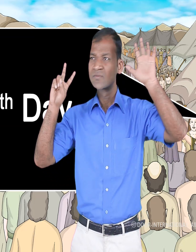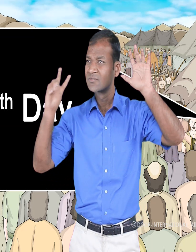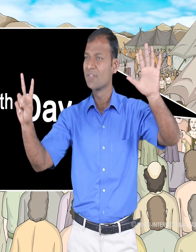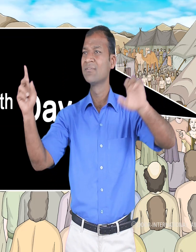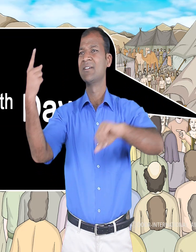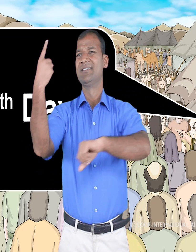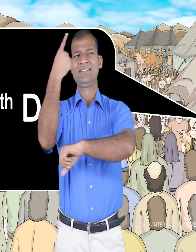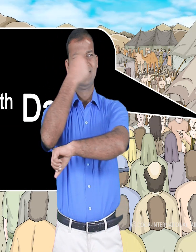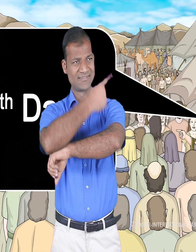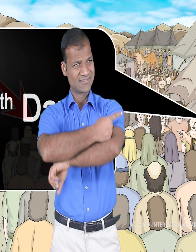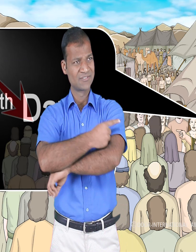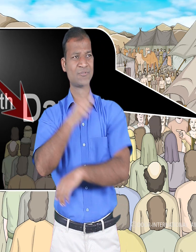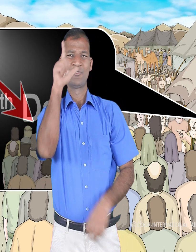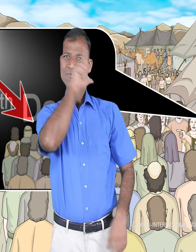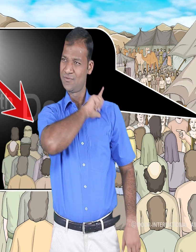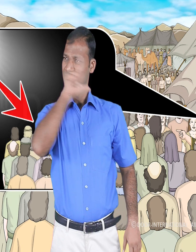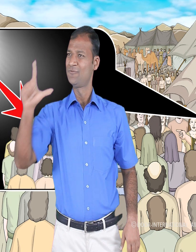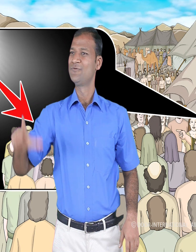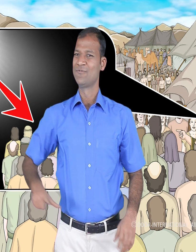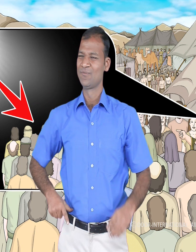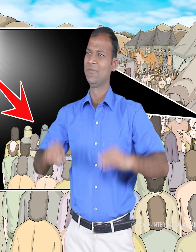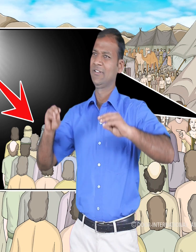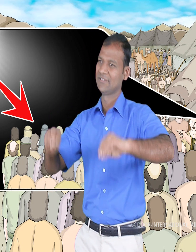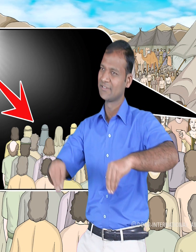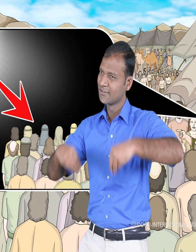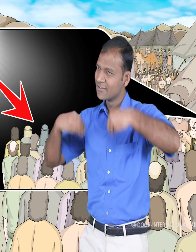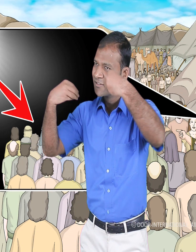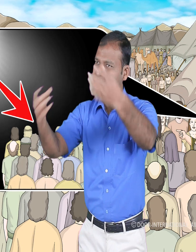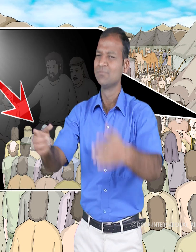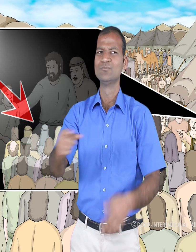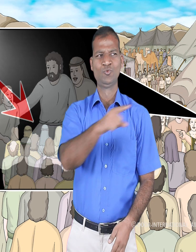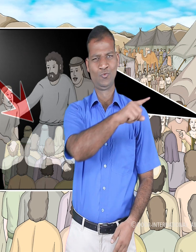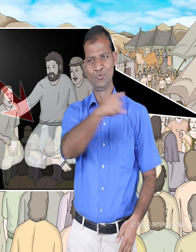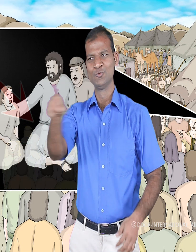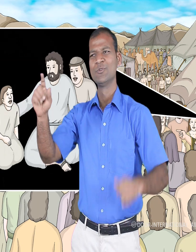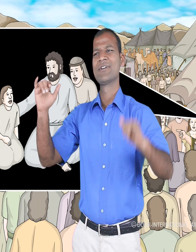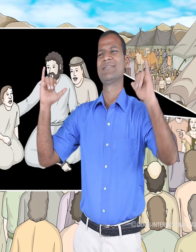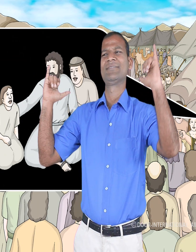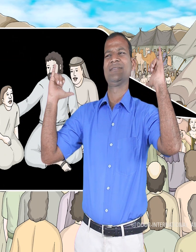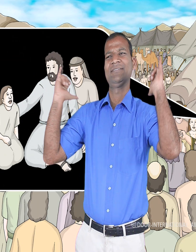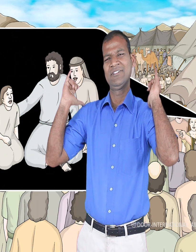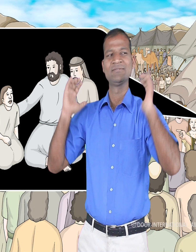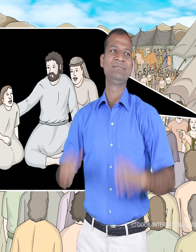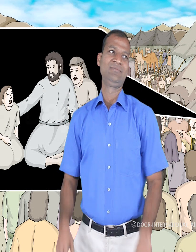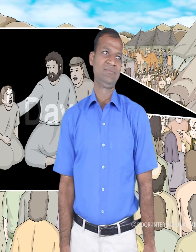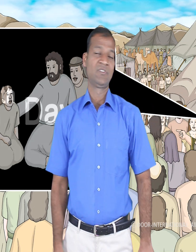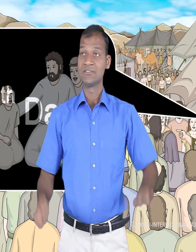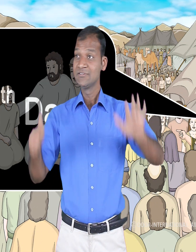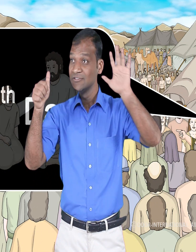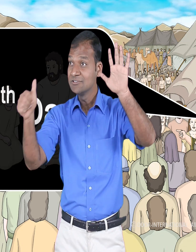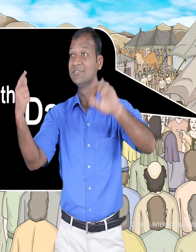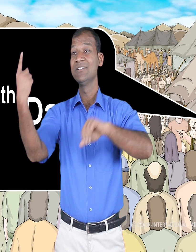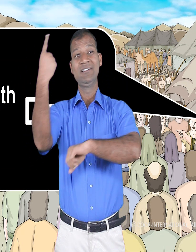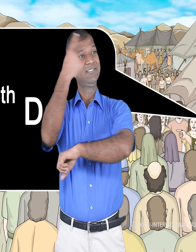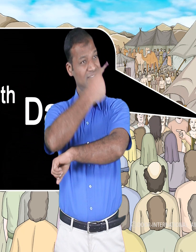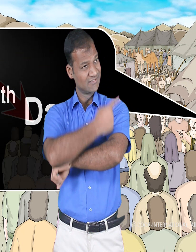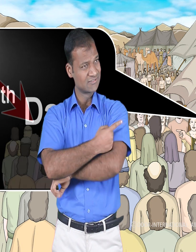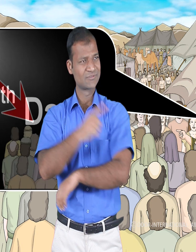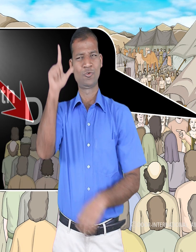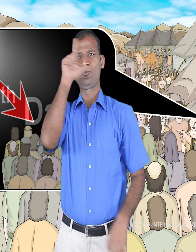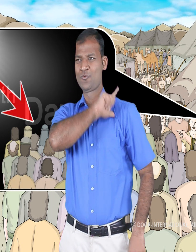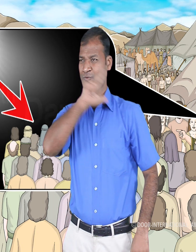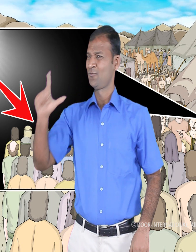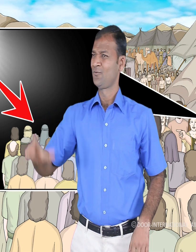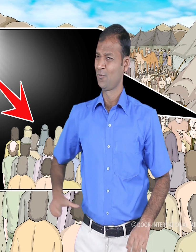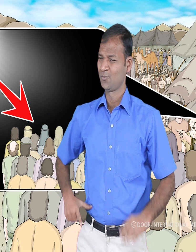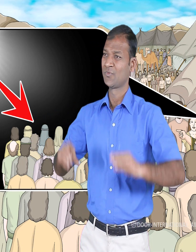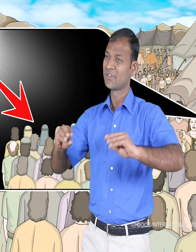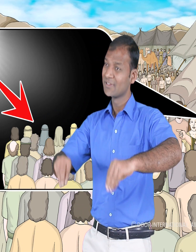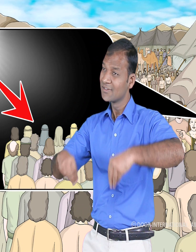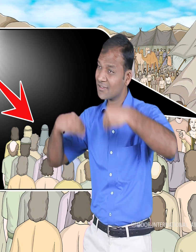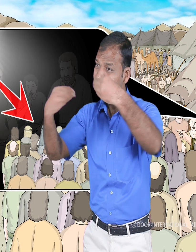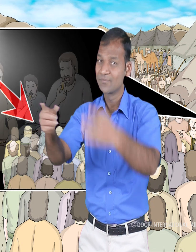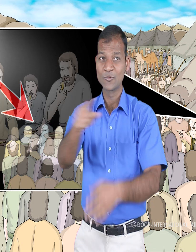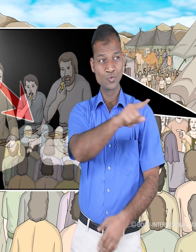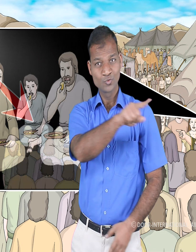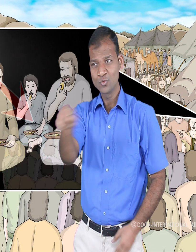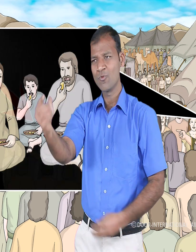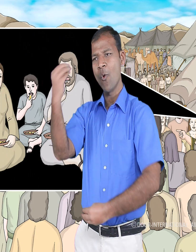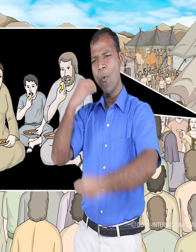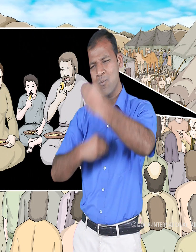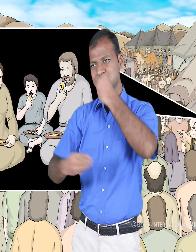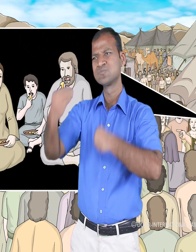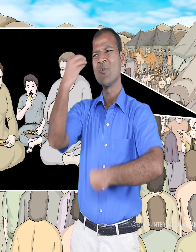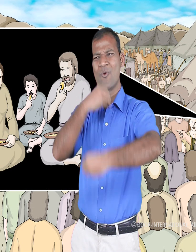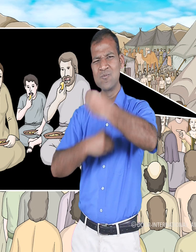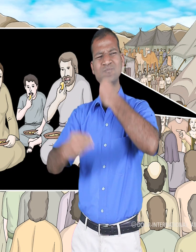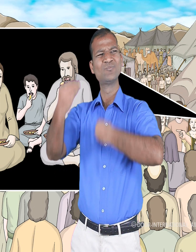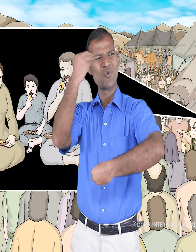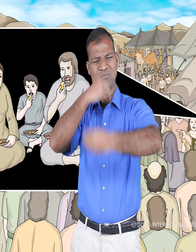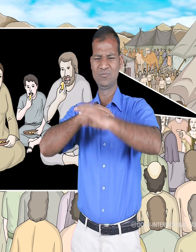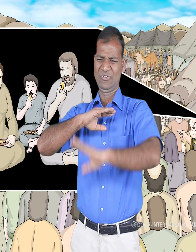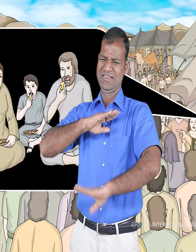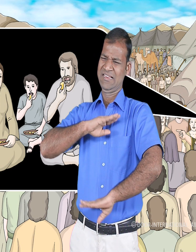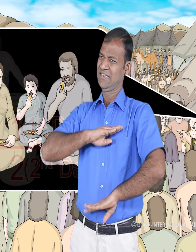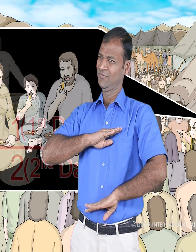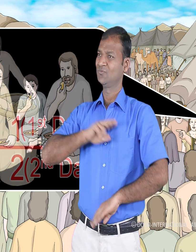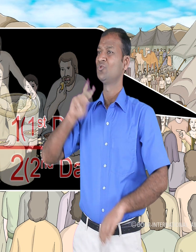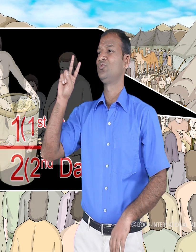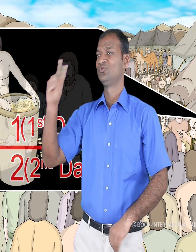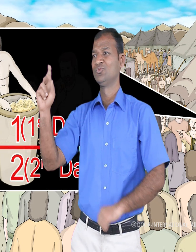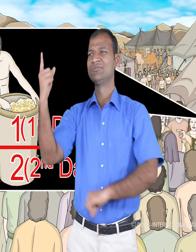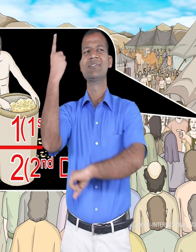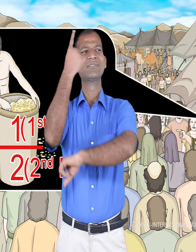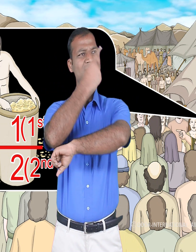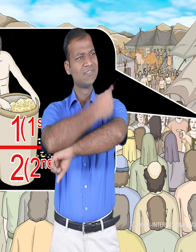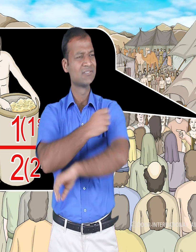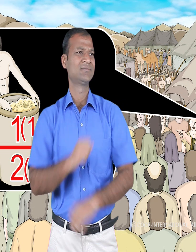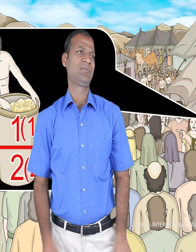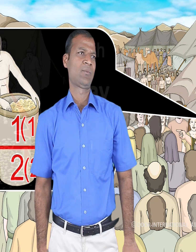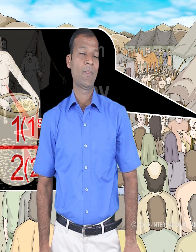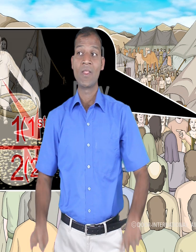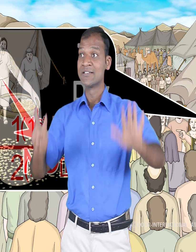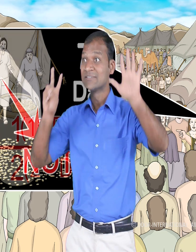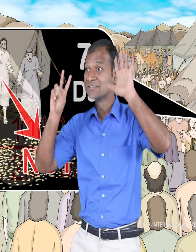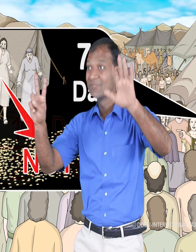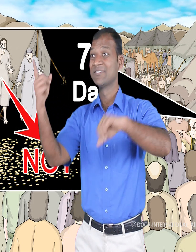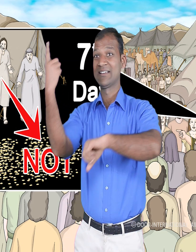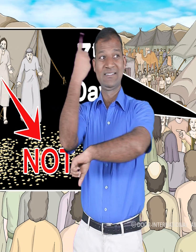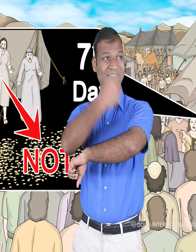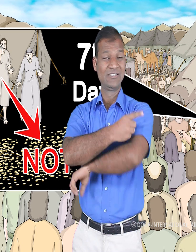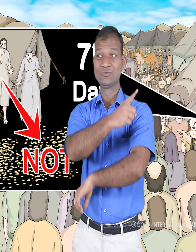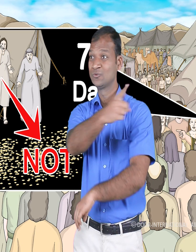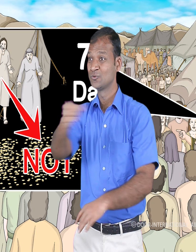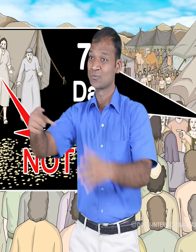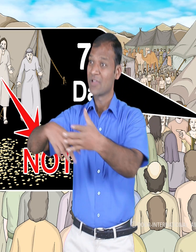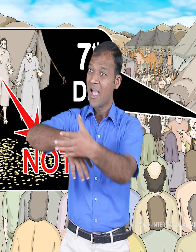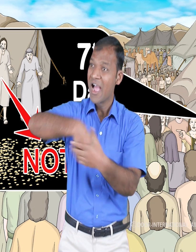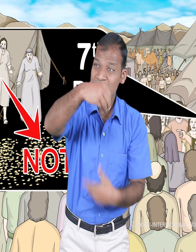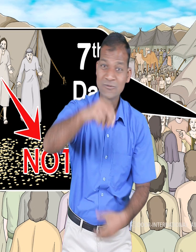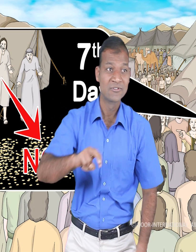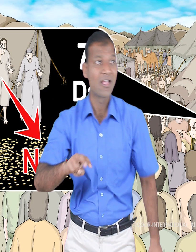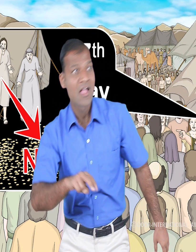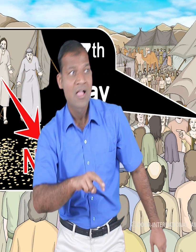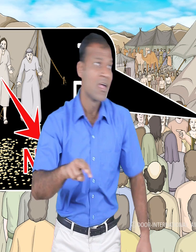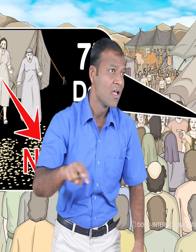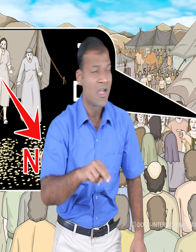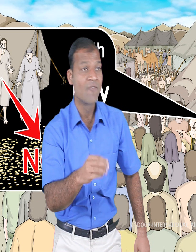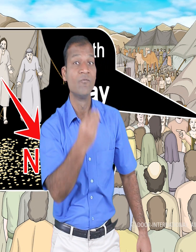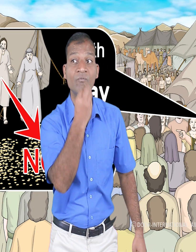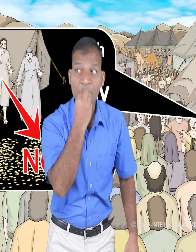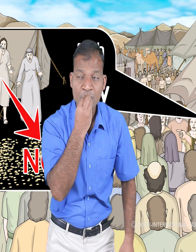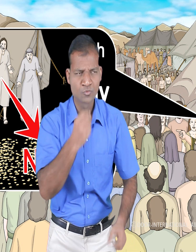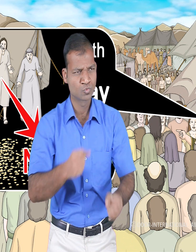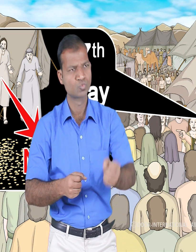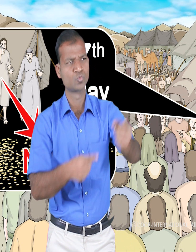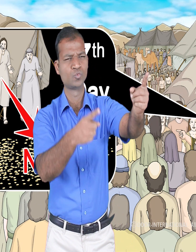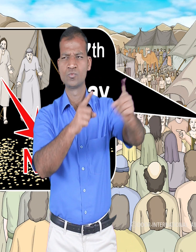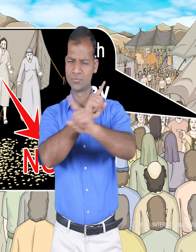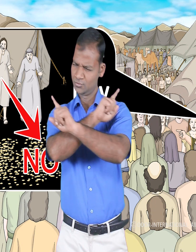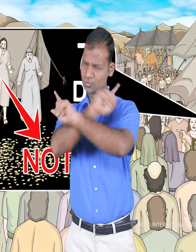that is why on the sixth day He will give you bread for two days.